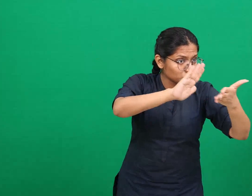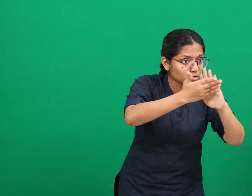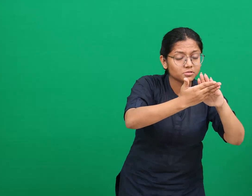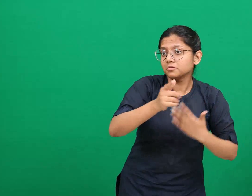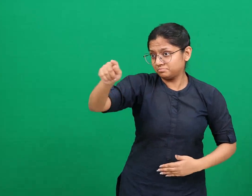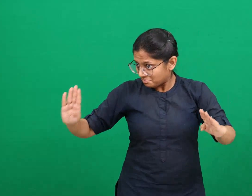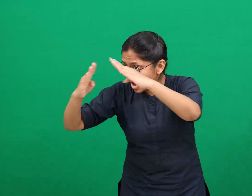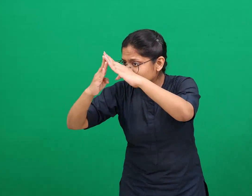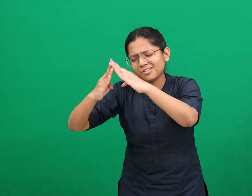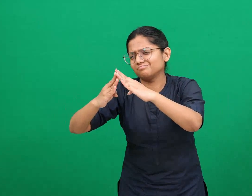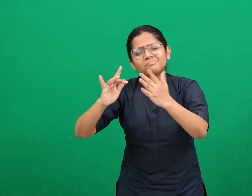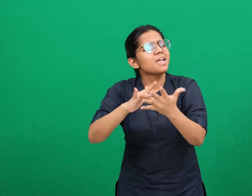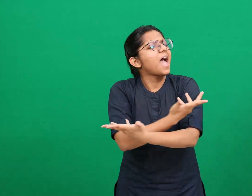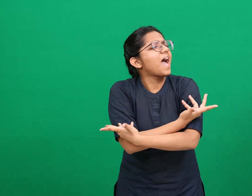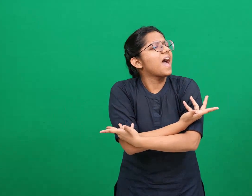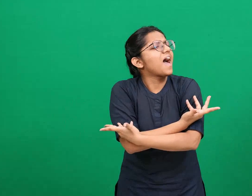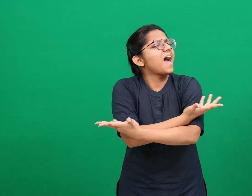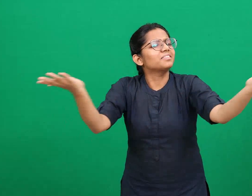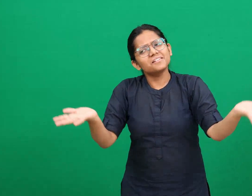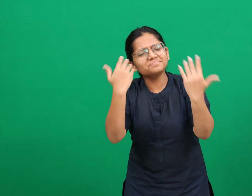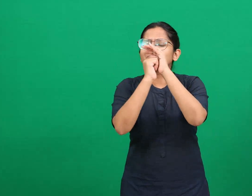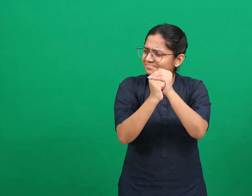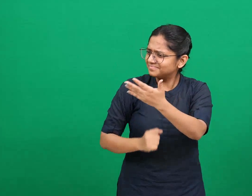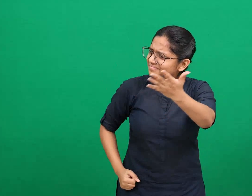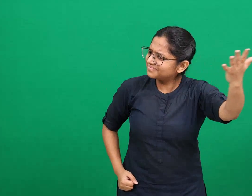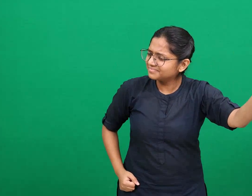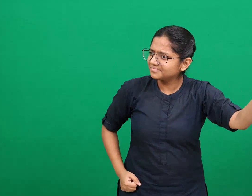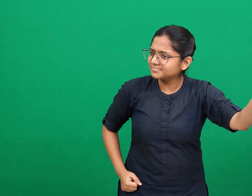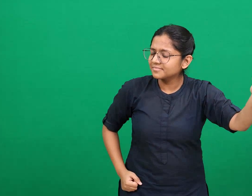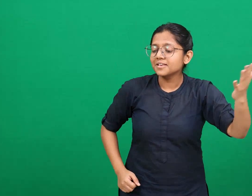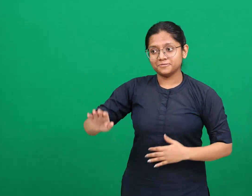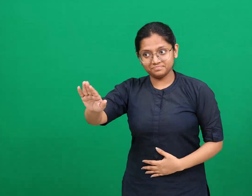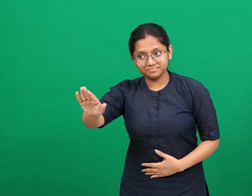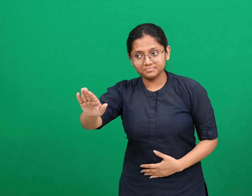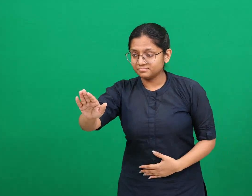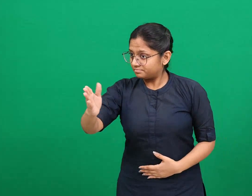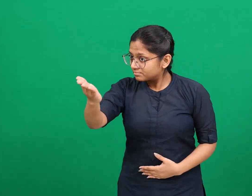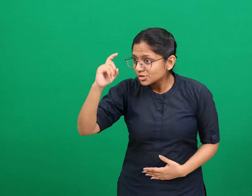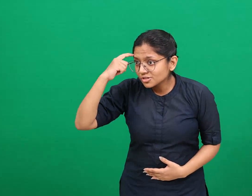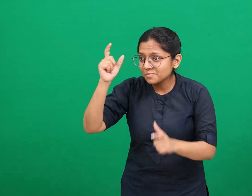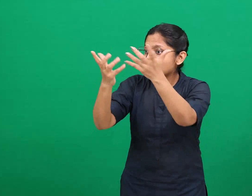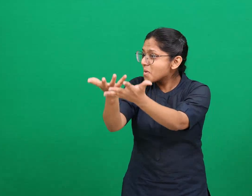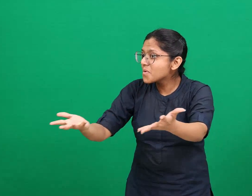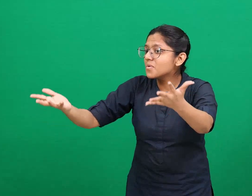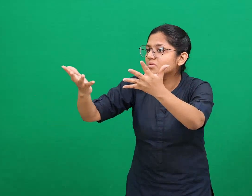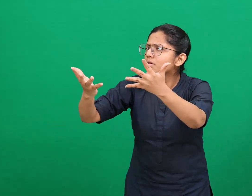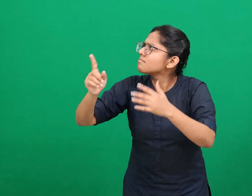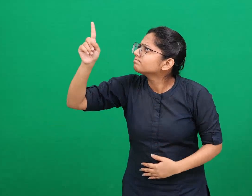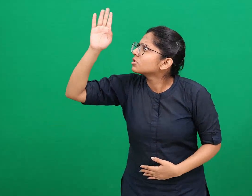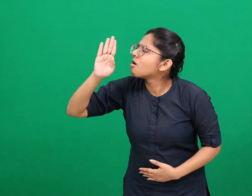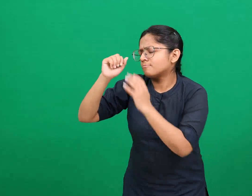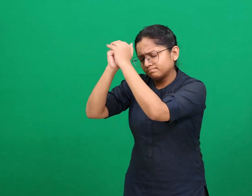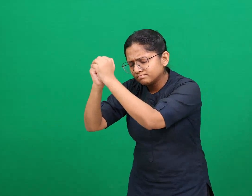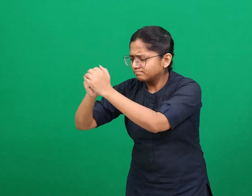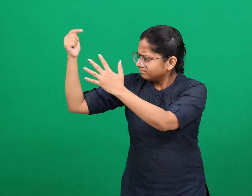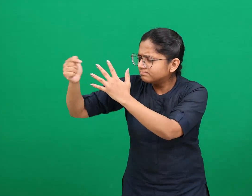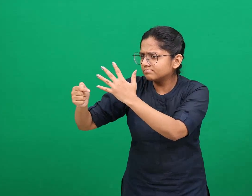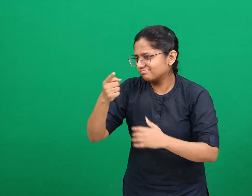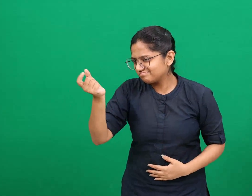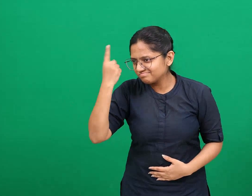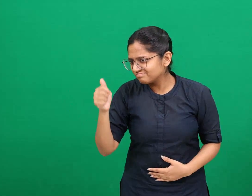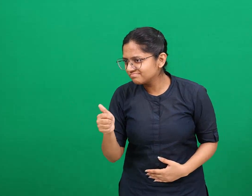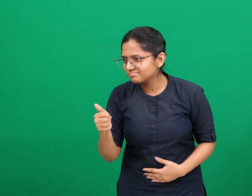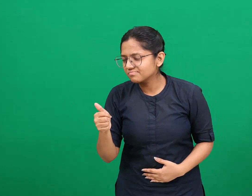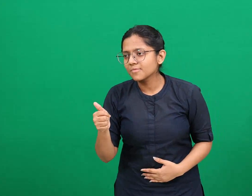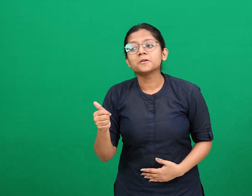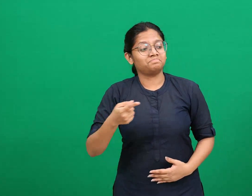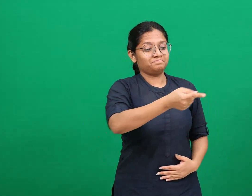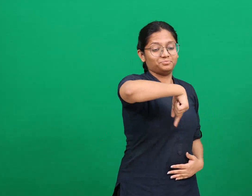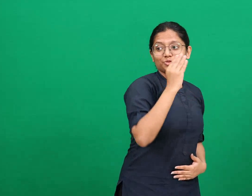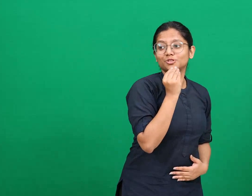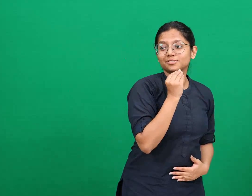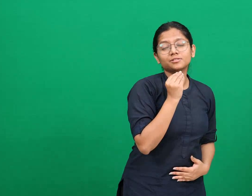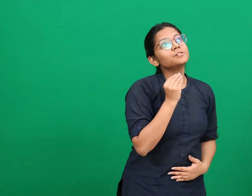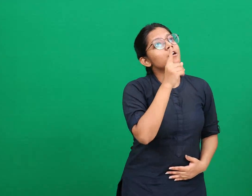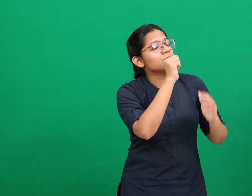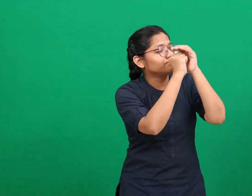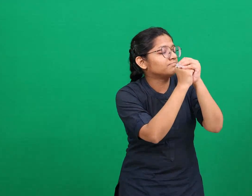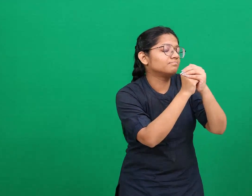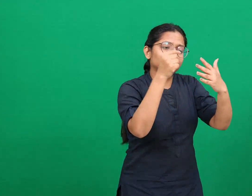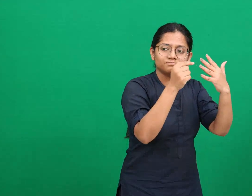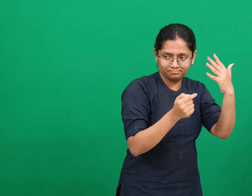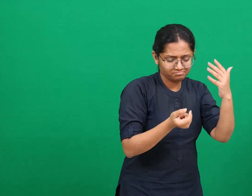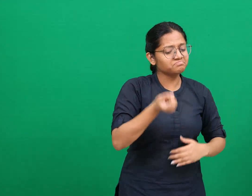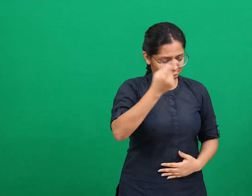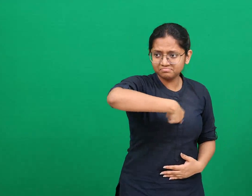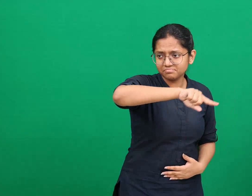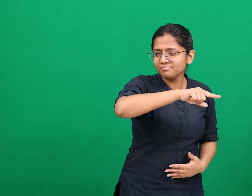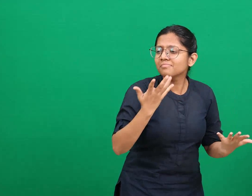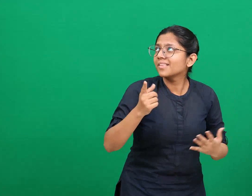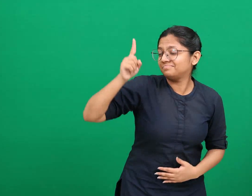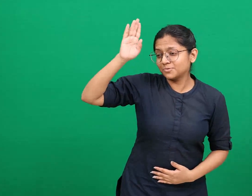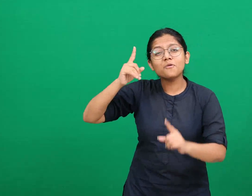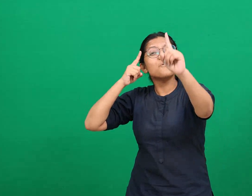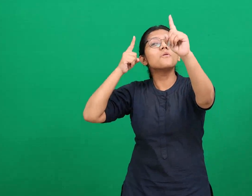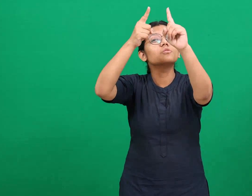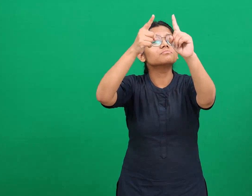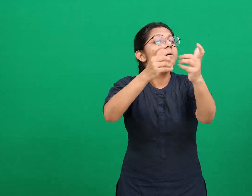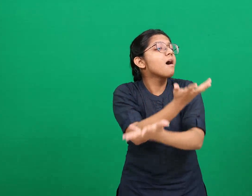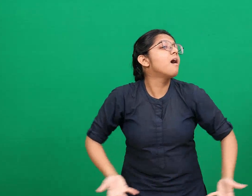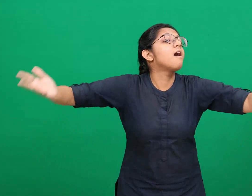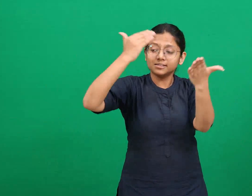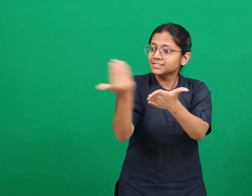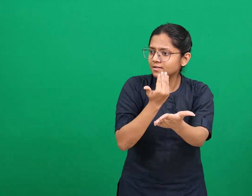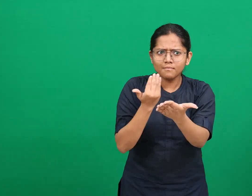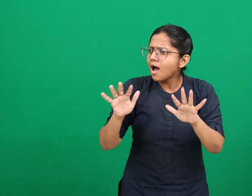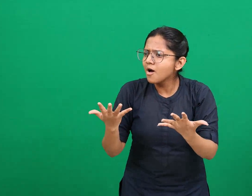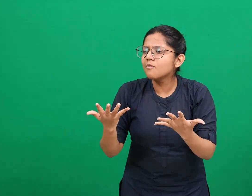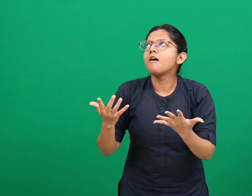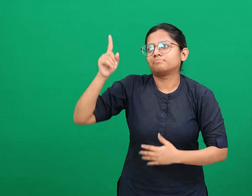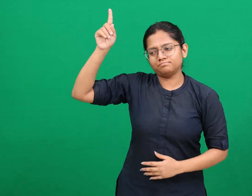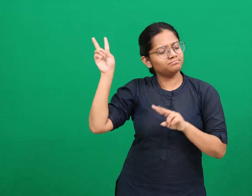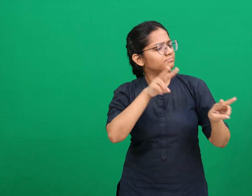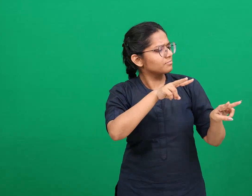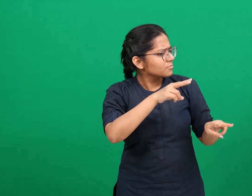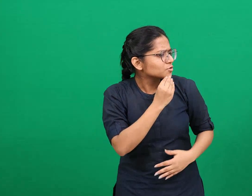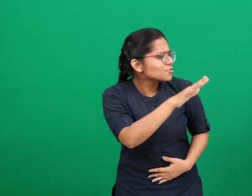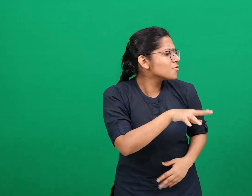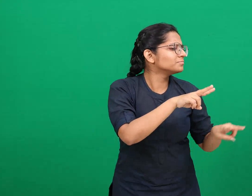"Believe Me, woman," Jesus replied, "a time is coming when you will worship the Father neither on this mountain nor in Jerusalem.